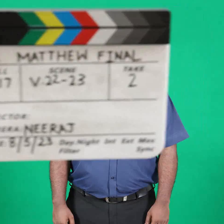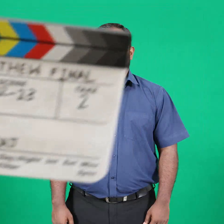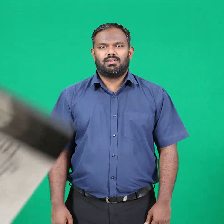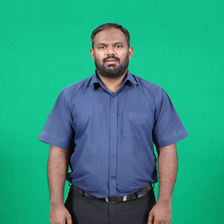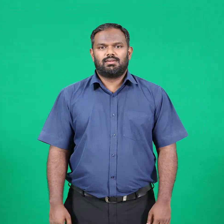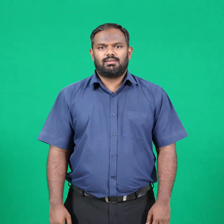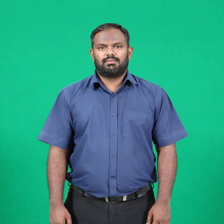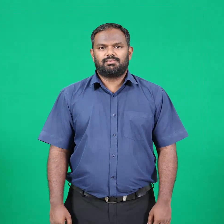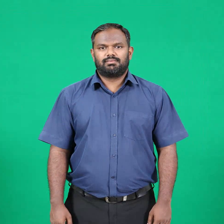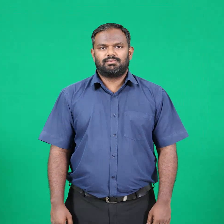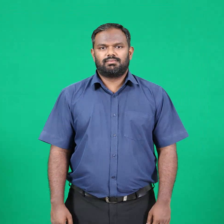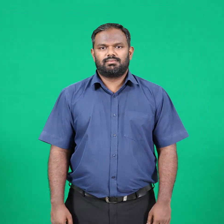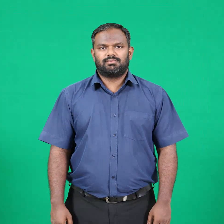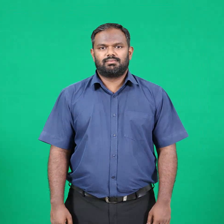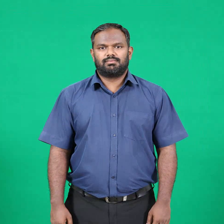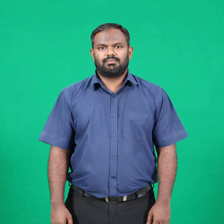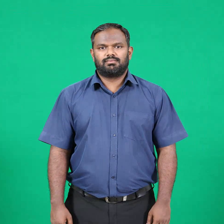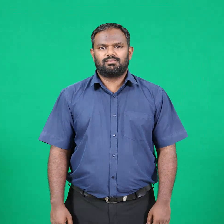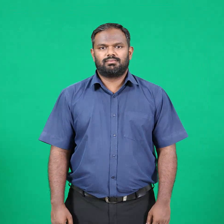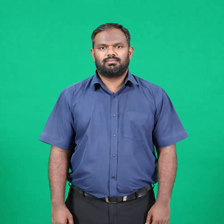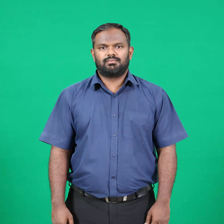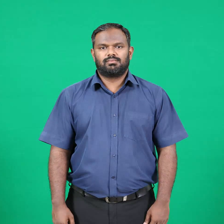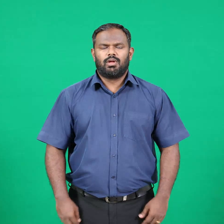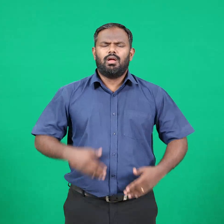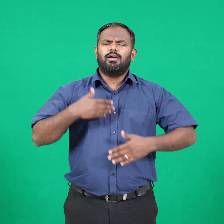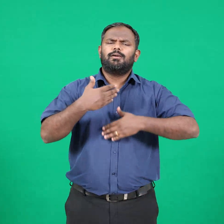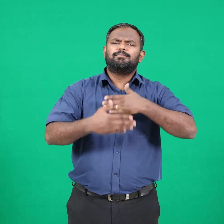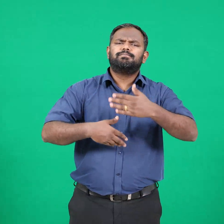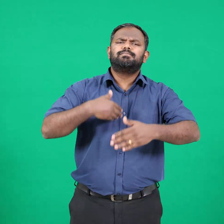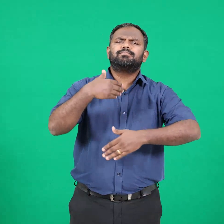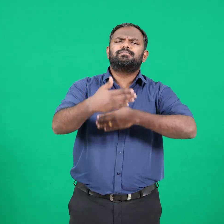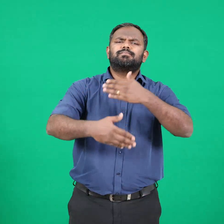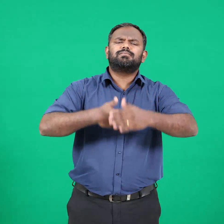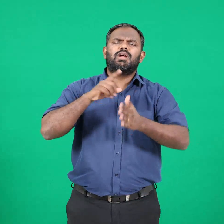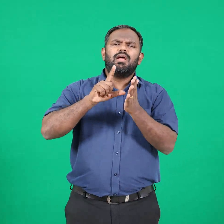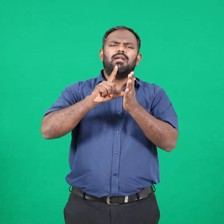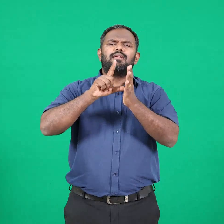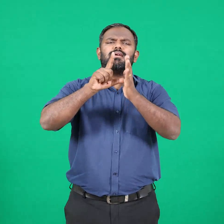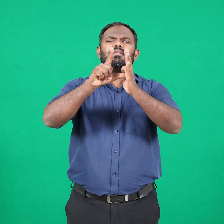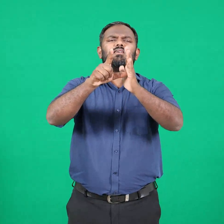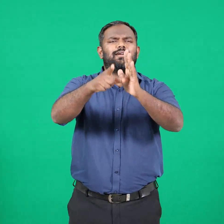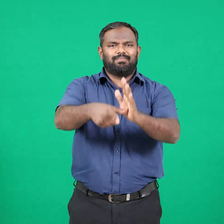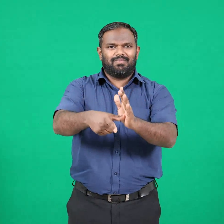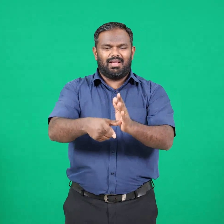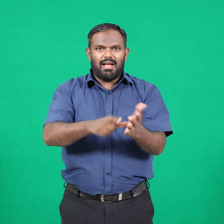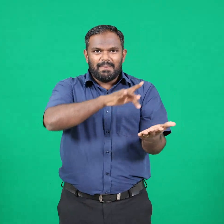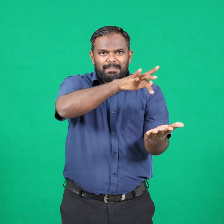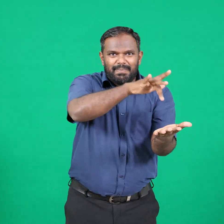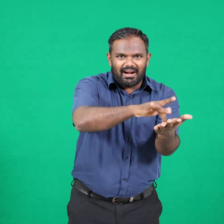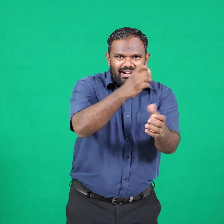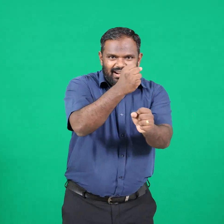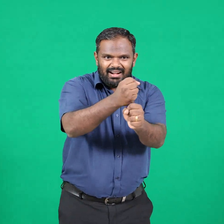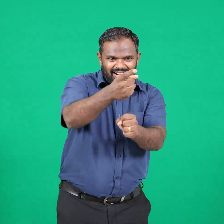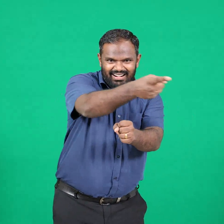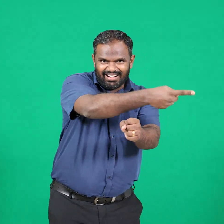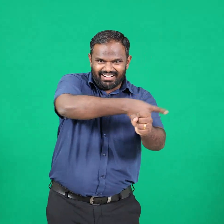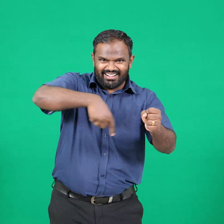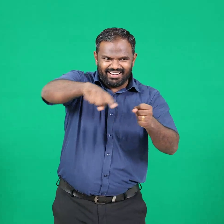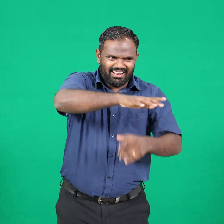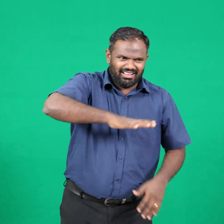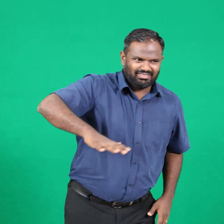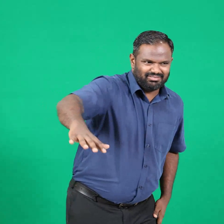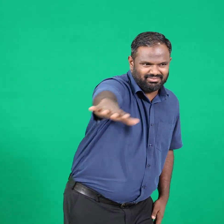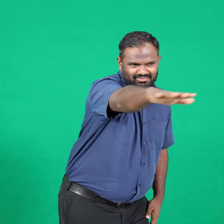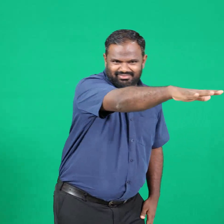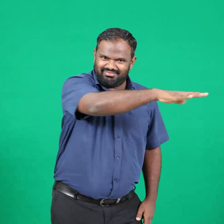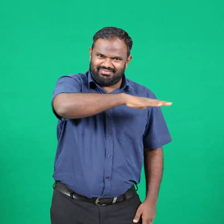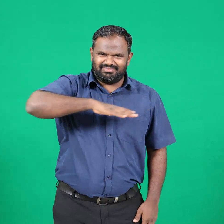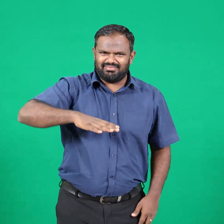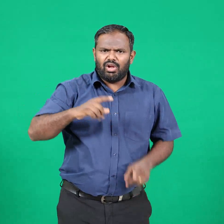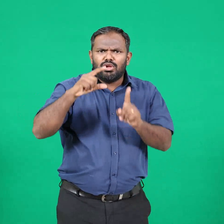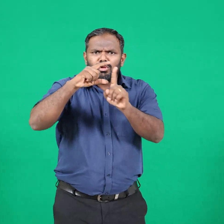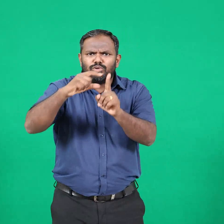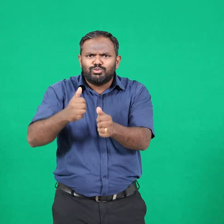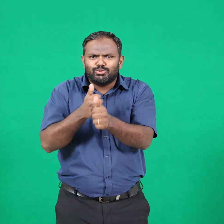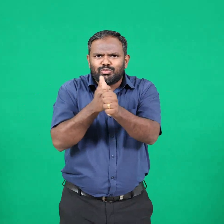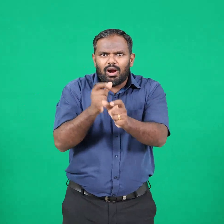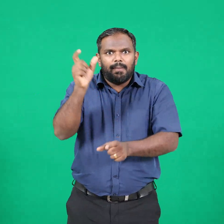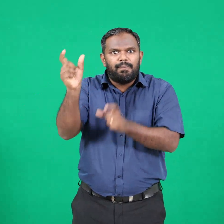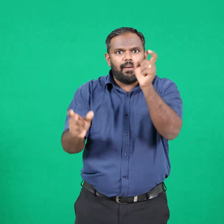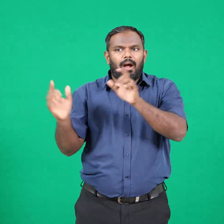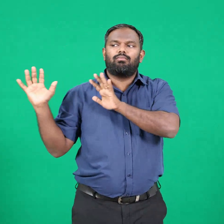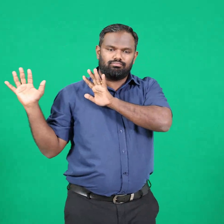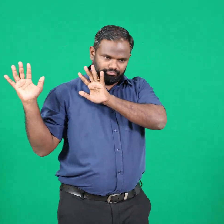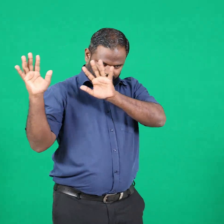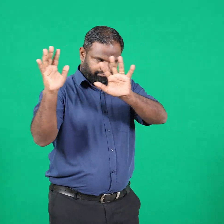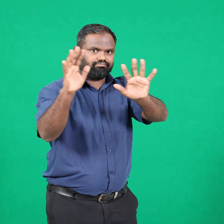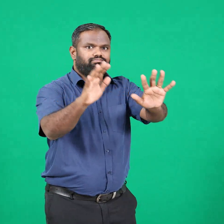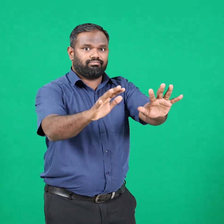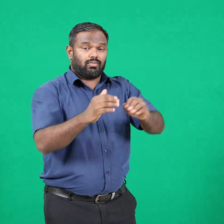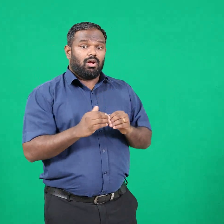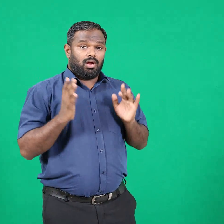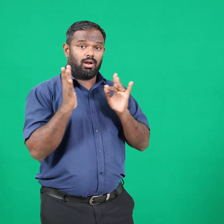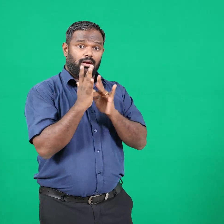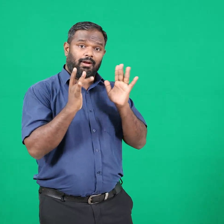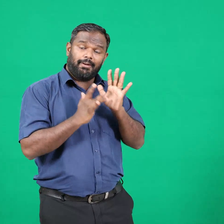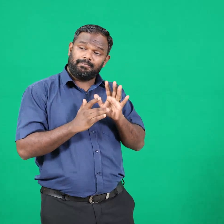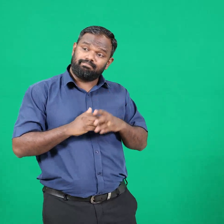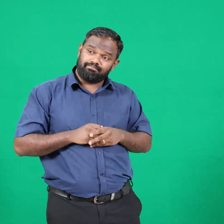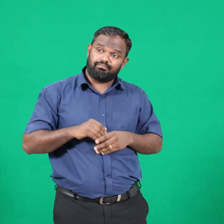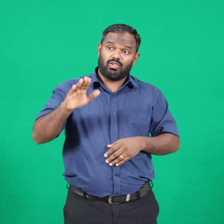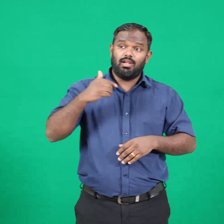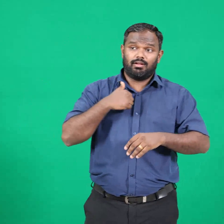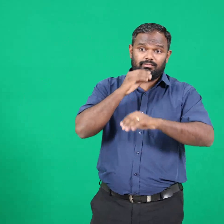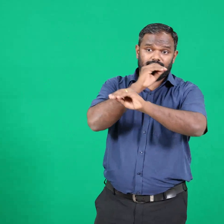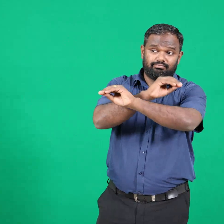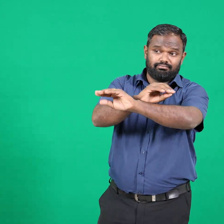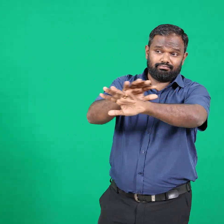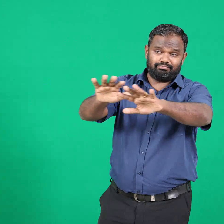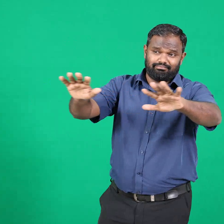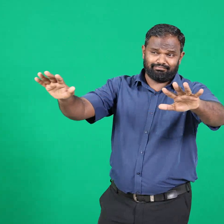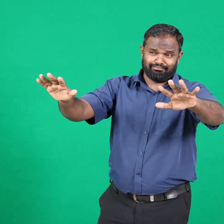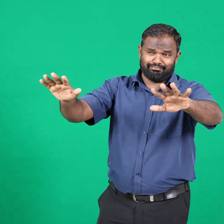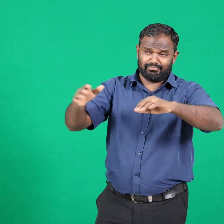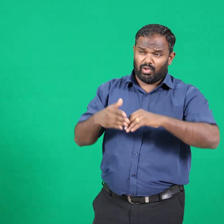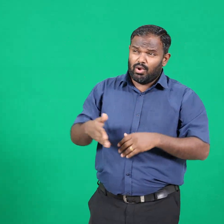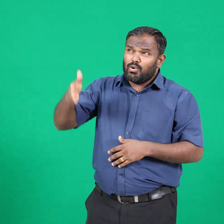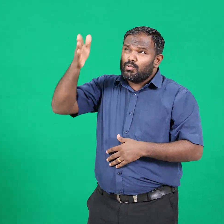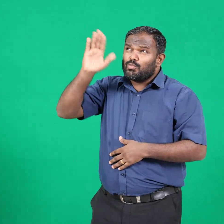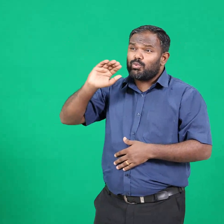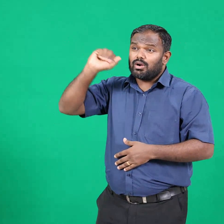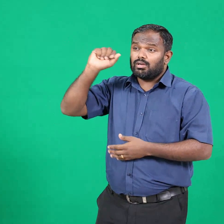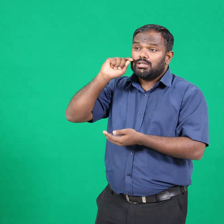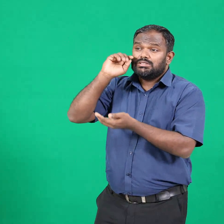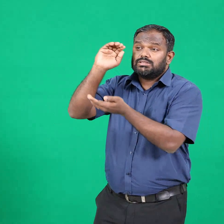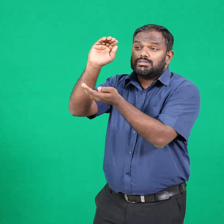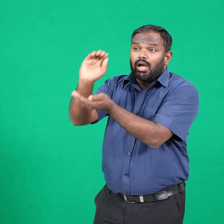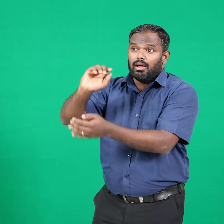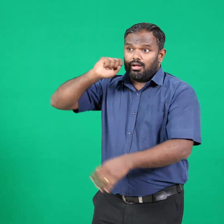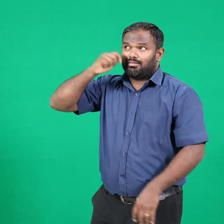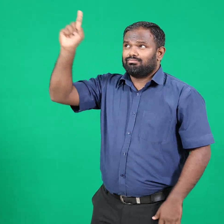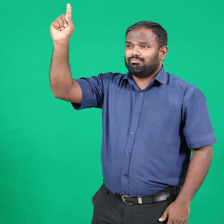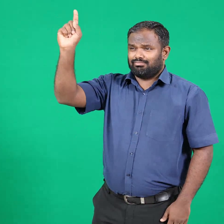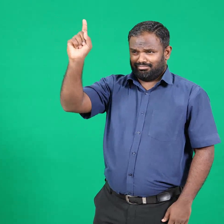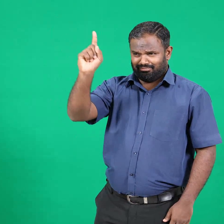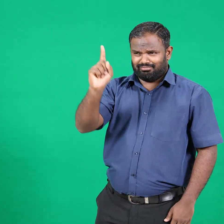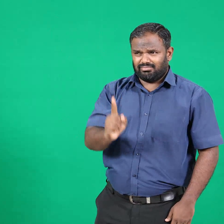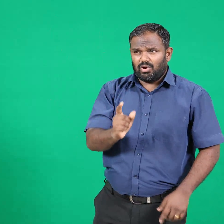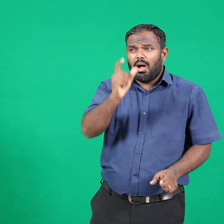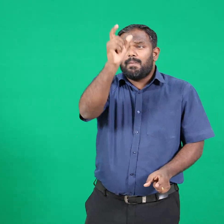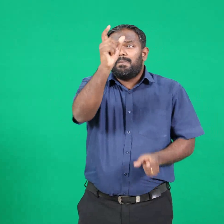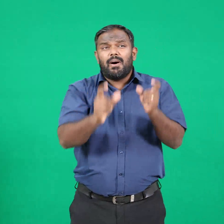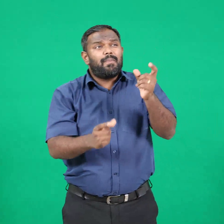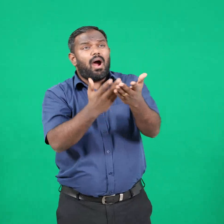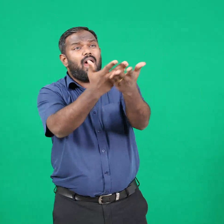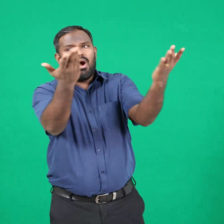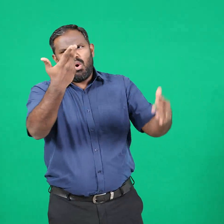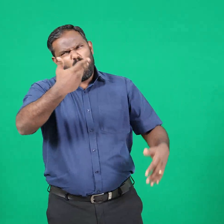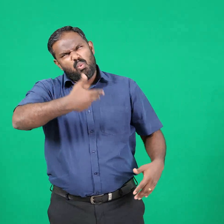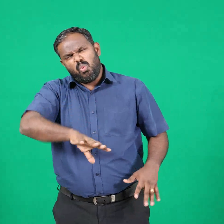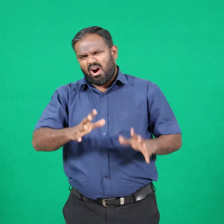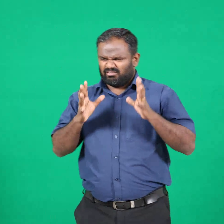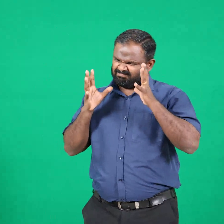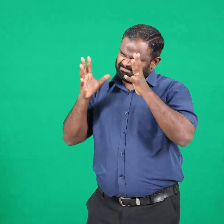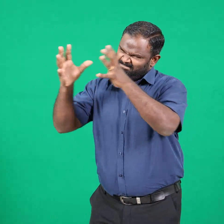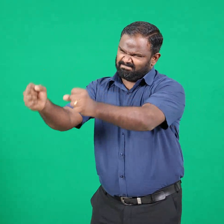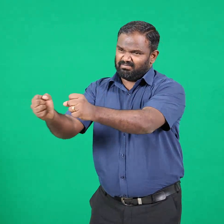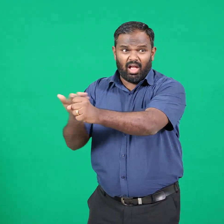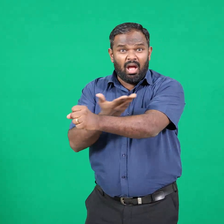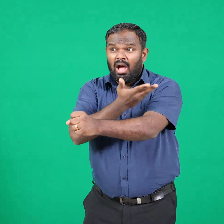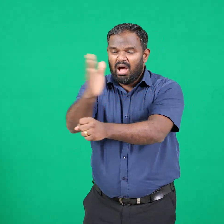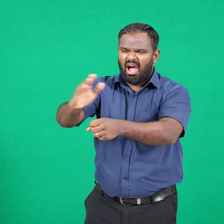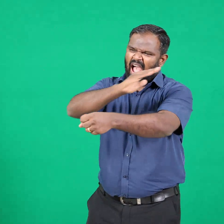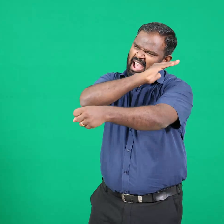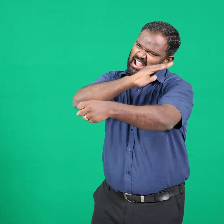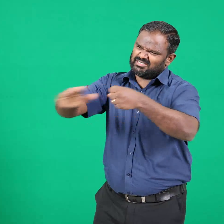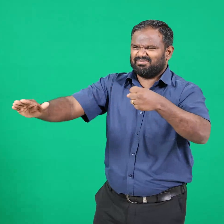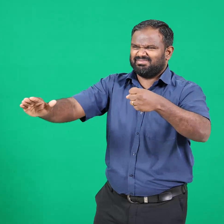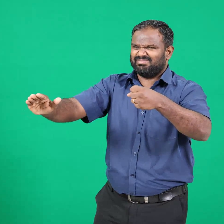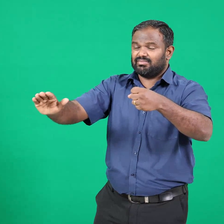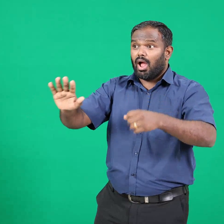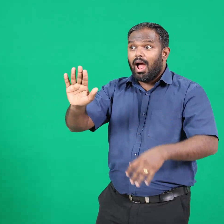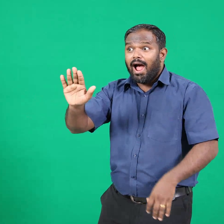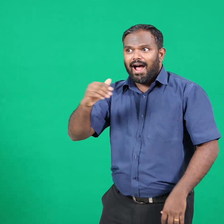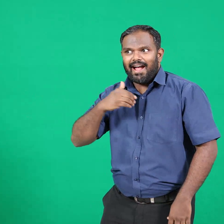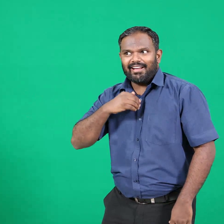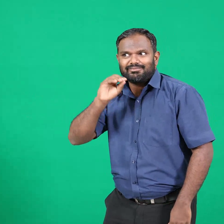When they gathered together in Galilee, Jesus told them, "The Son of Man is about to be delivered into the hands of men.